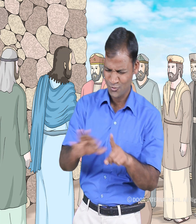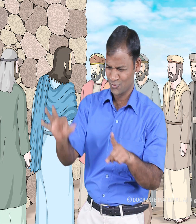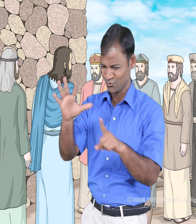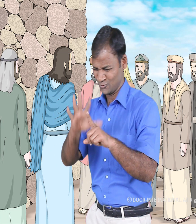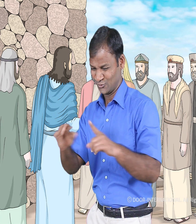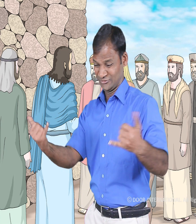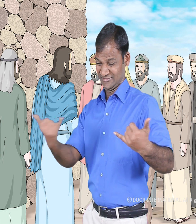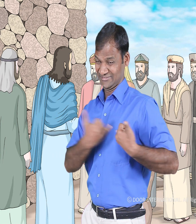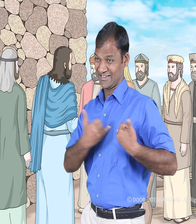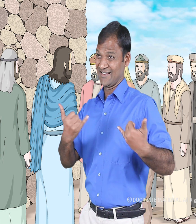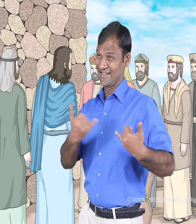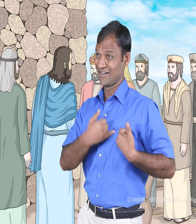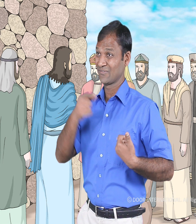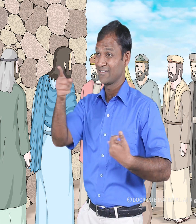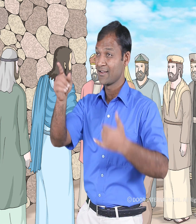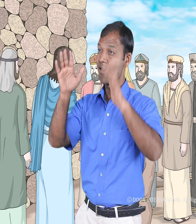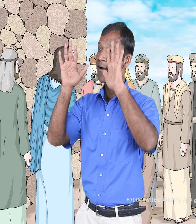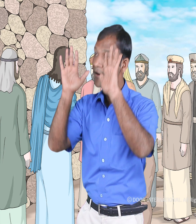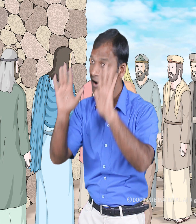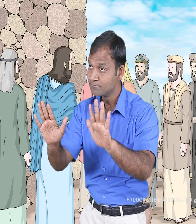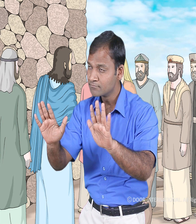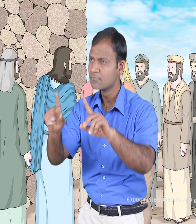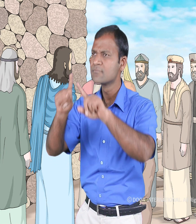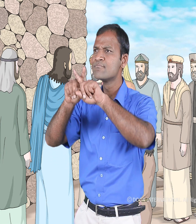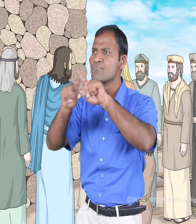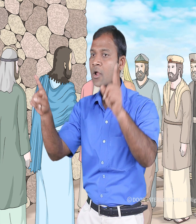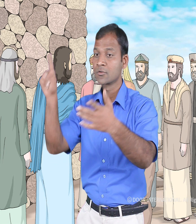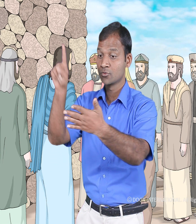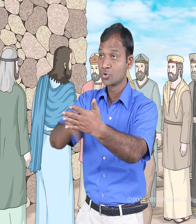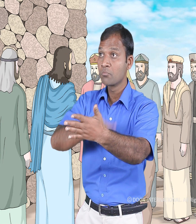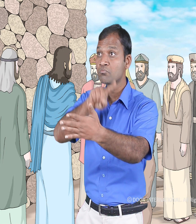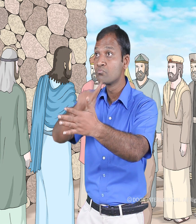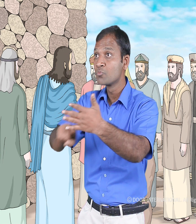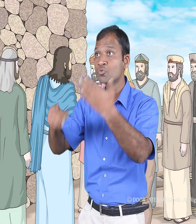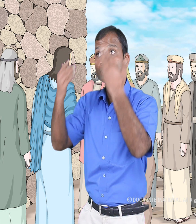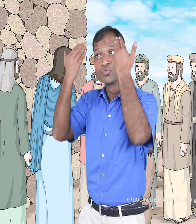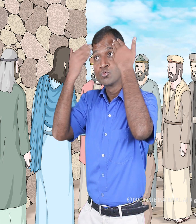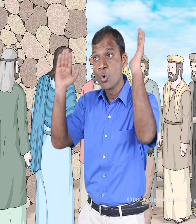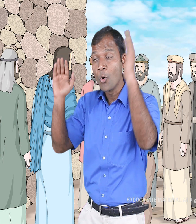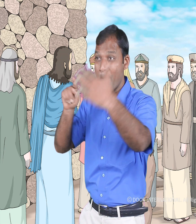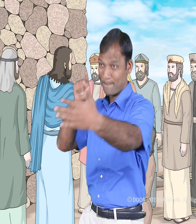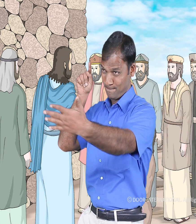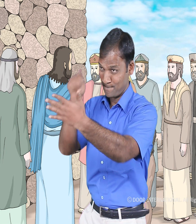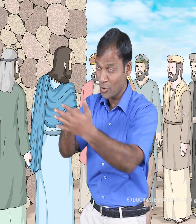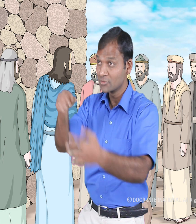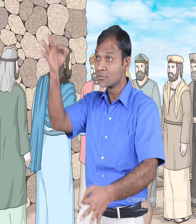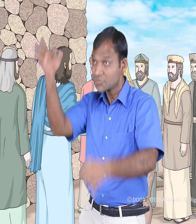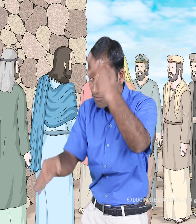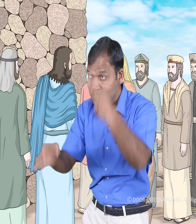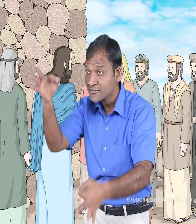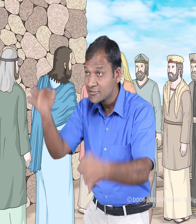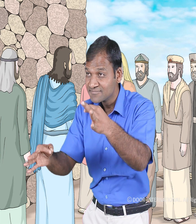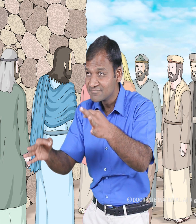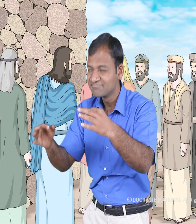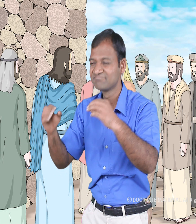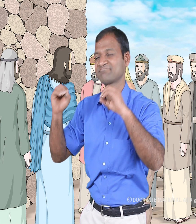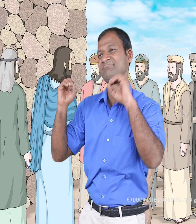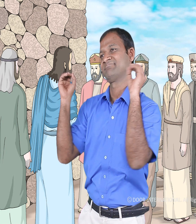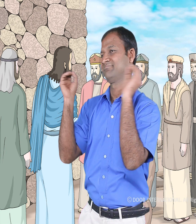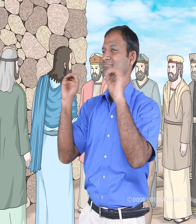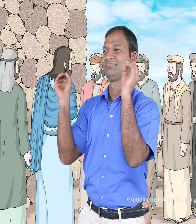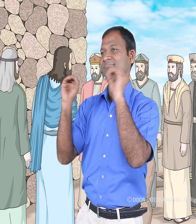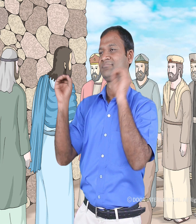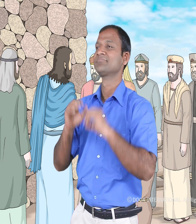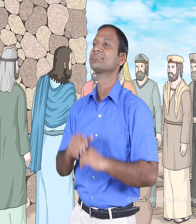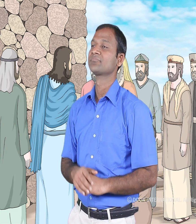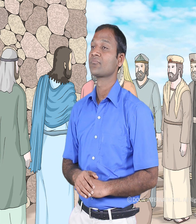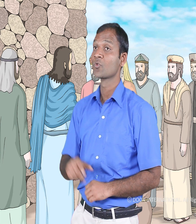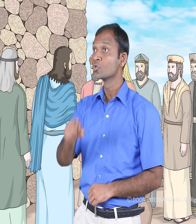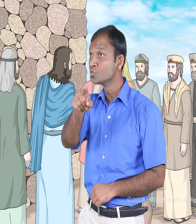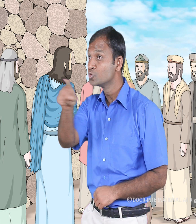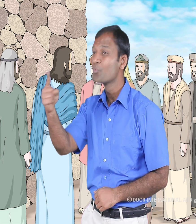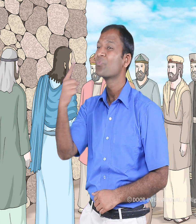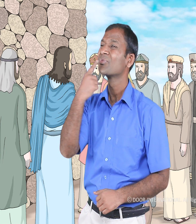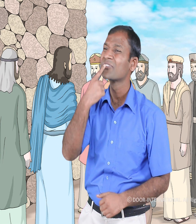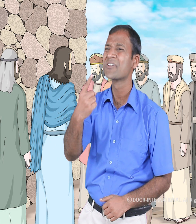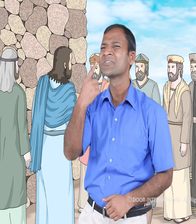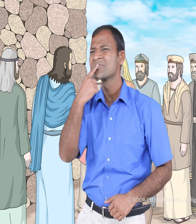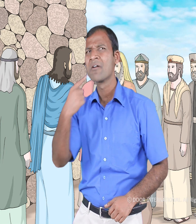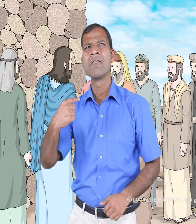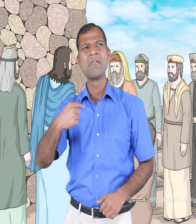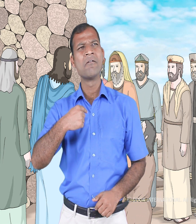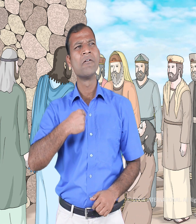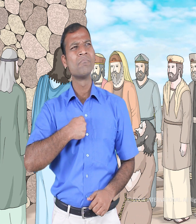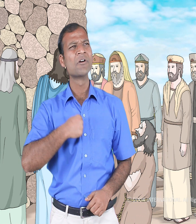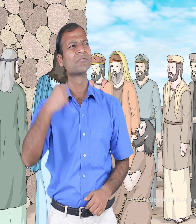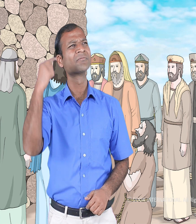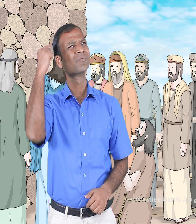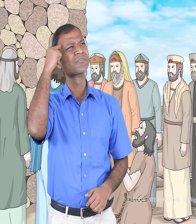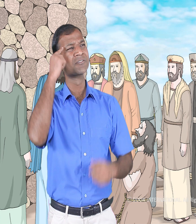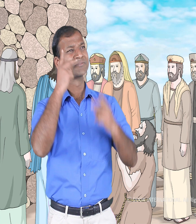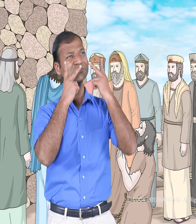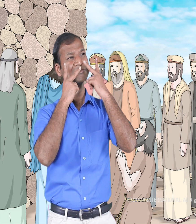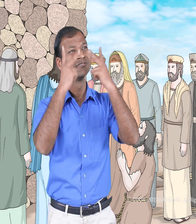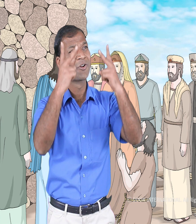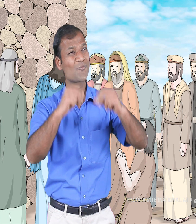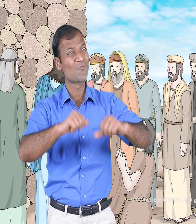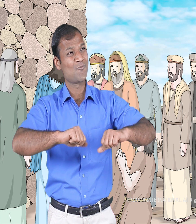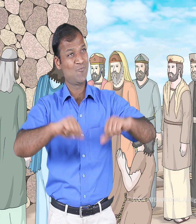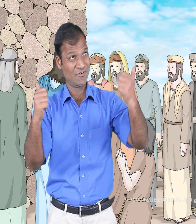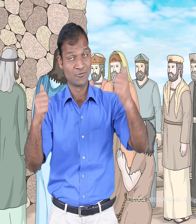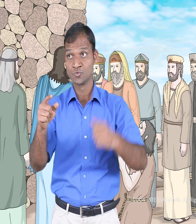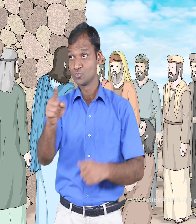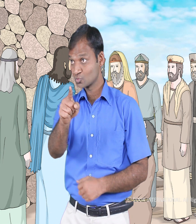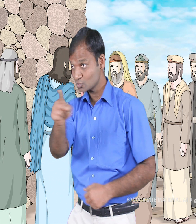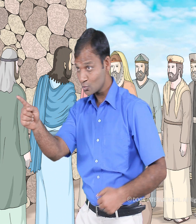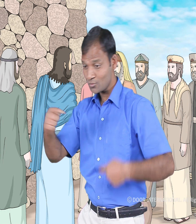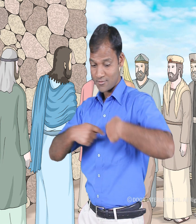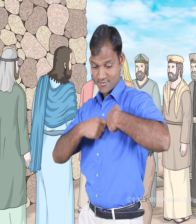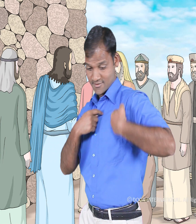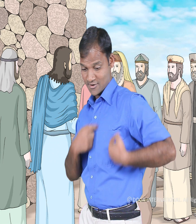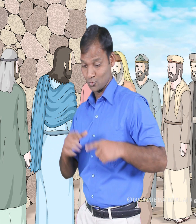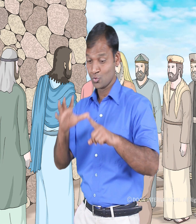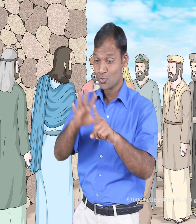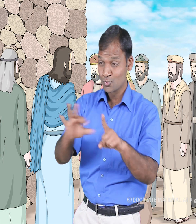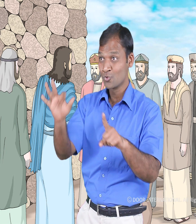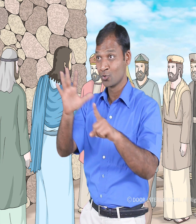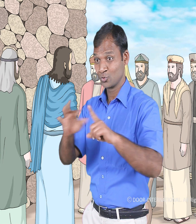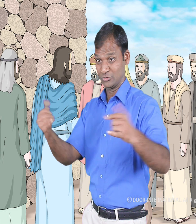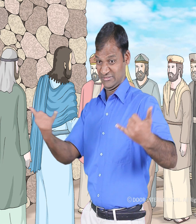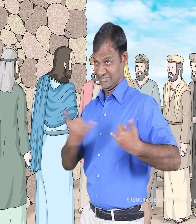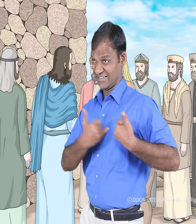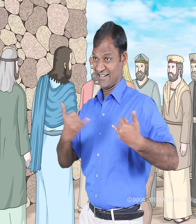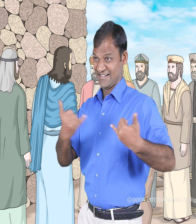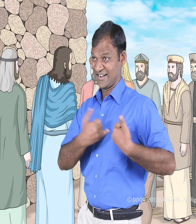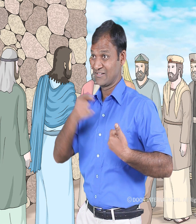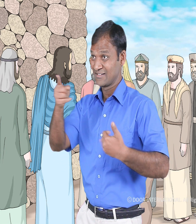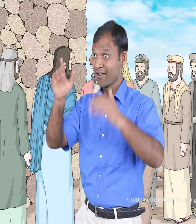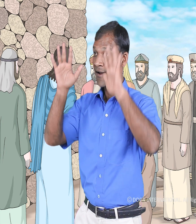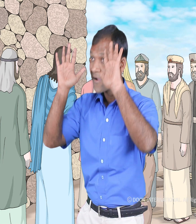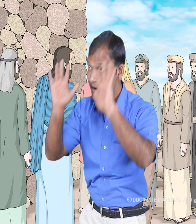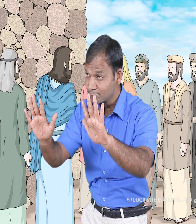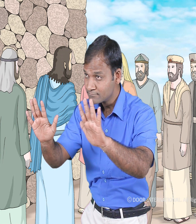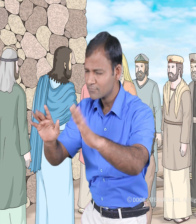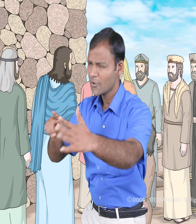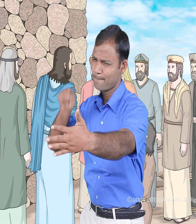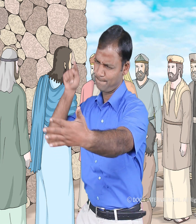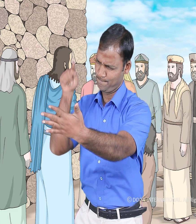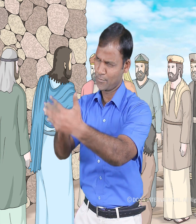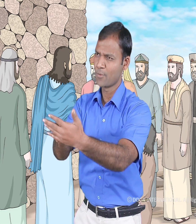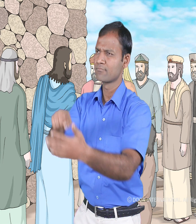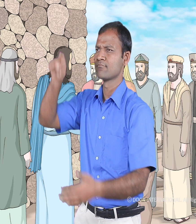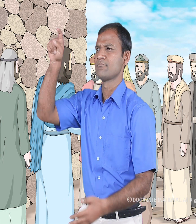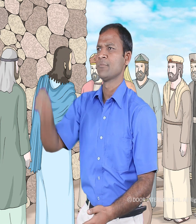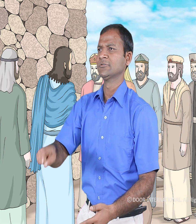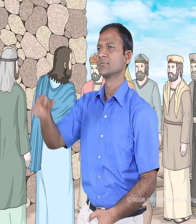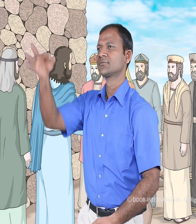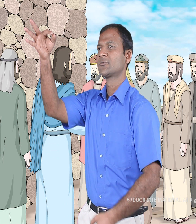“If you were blind,” Jesus replied, “you would not be guilty of sin.